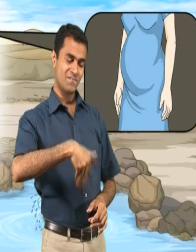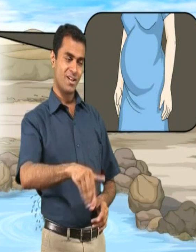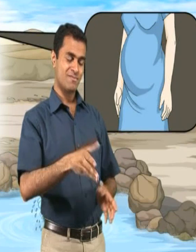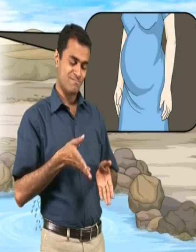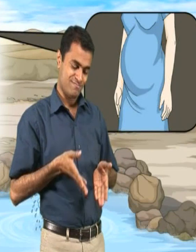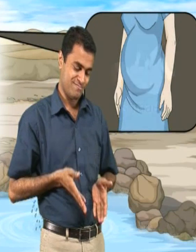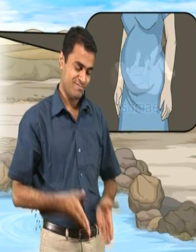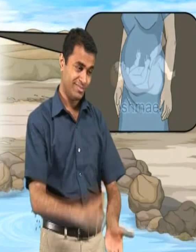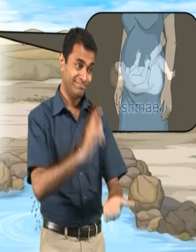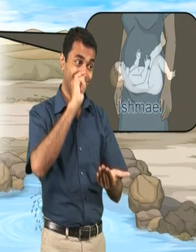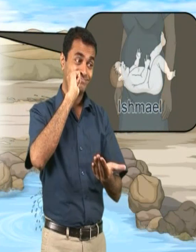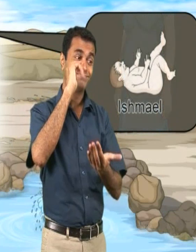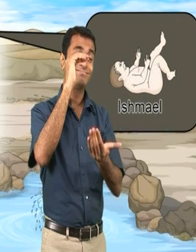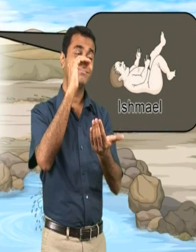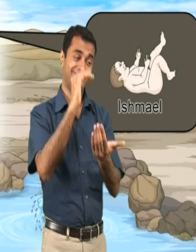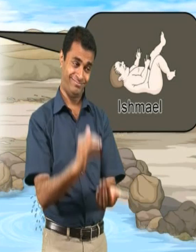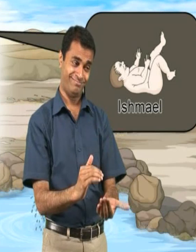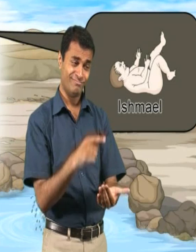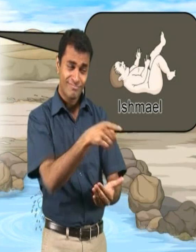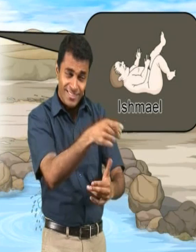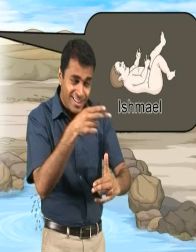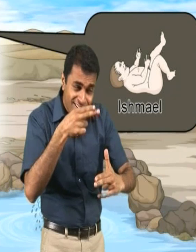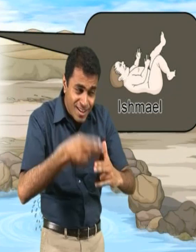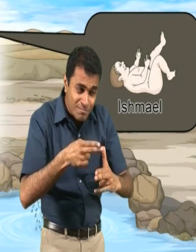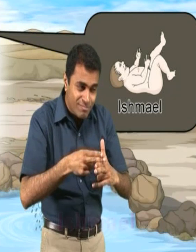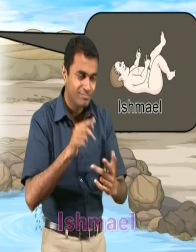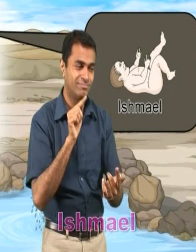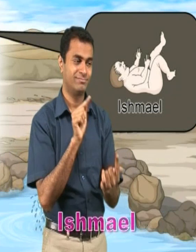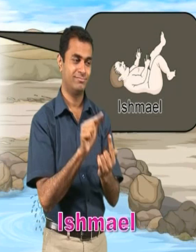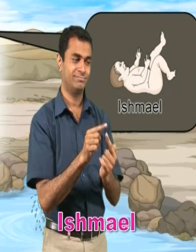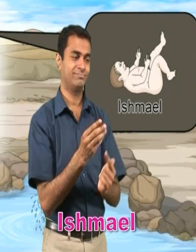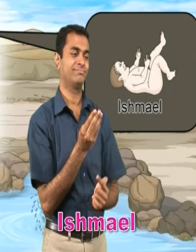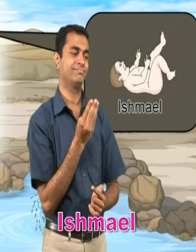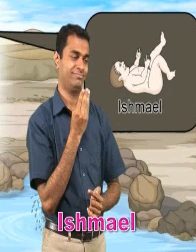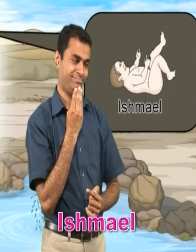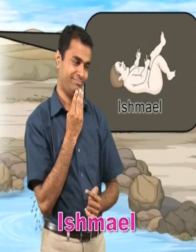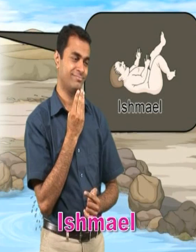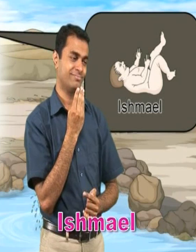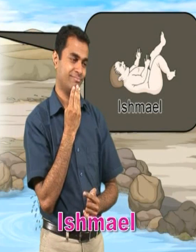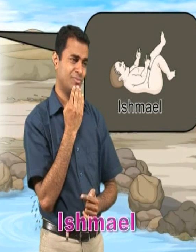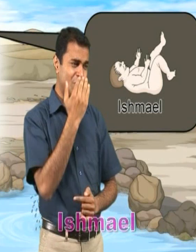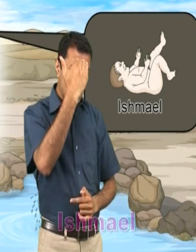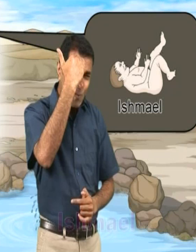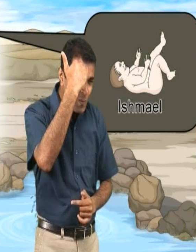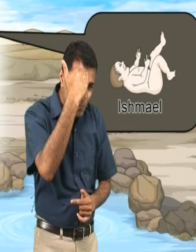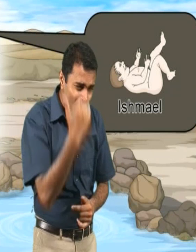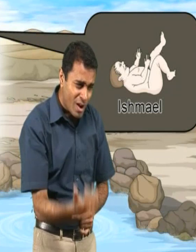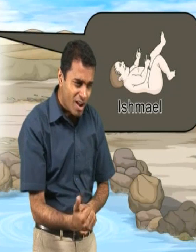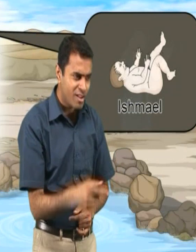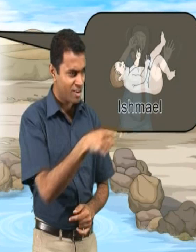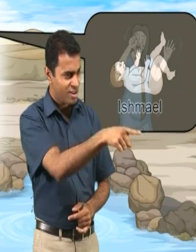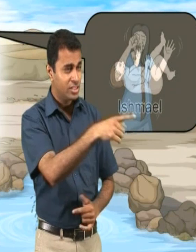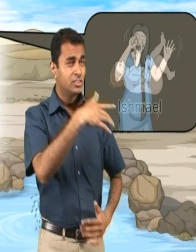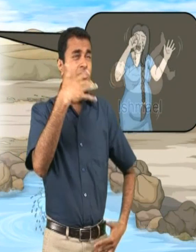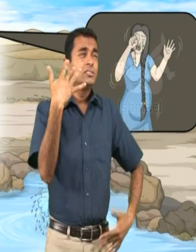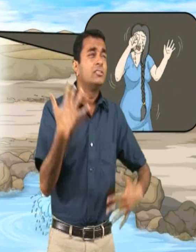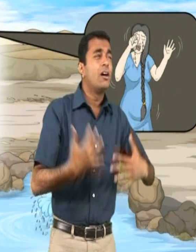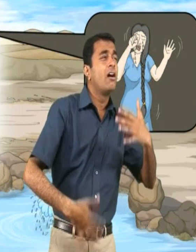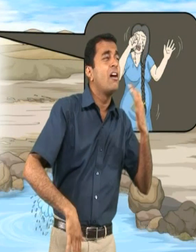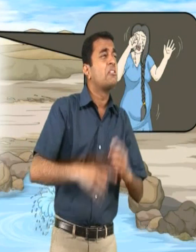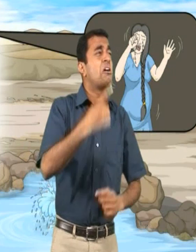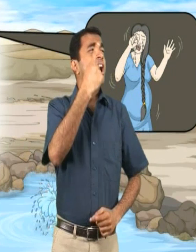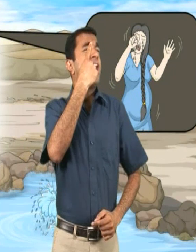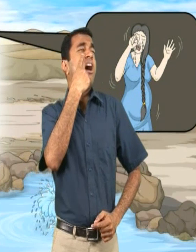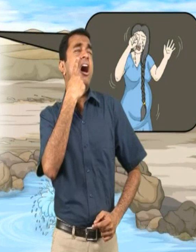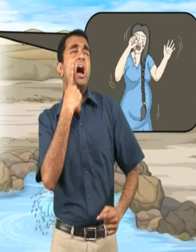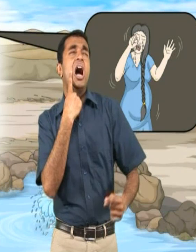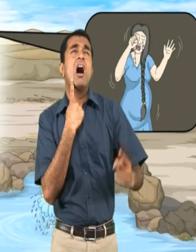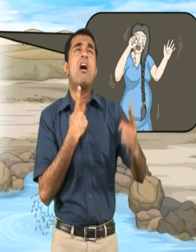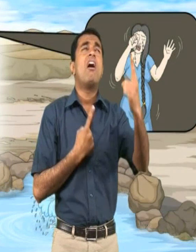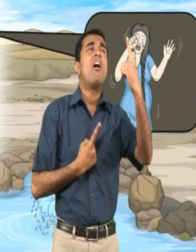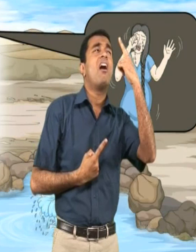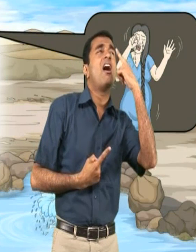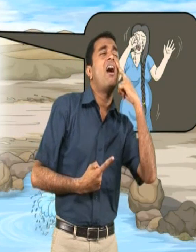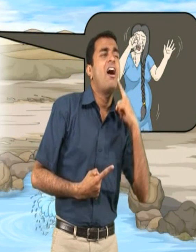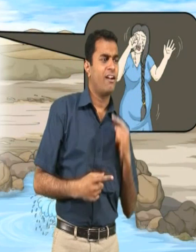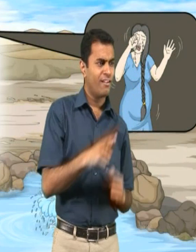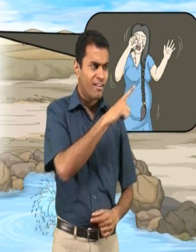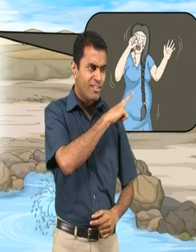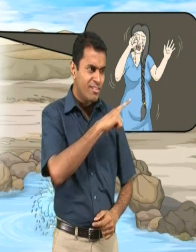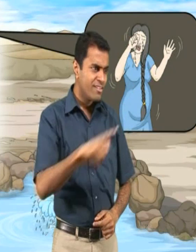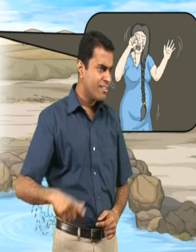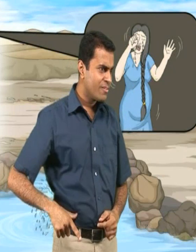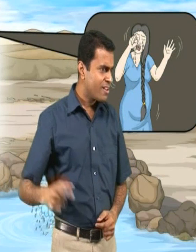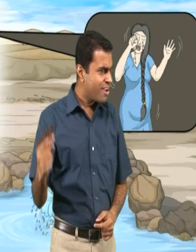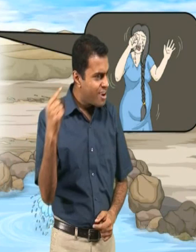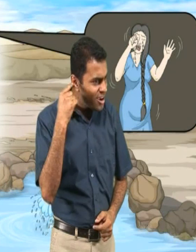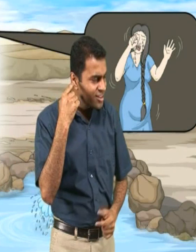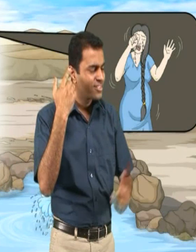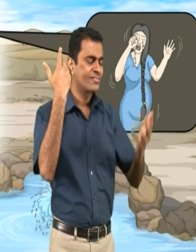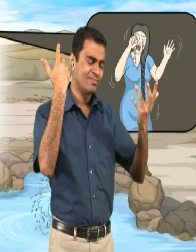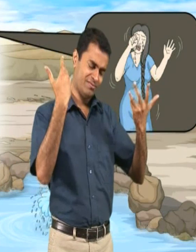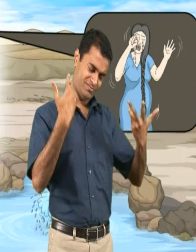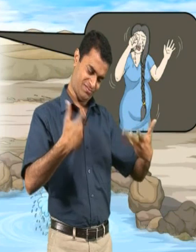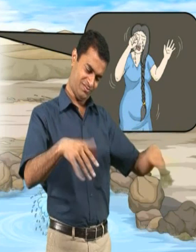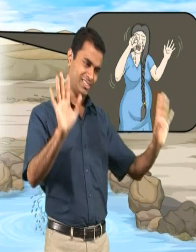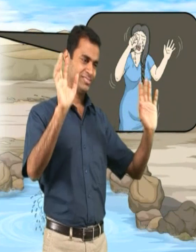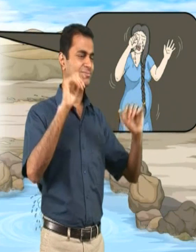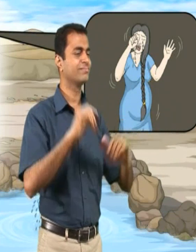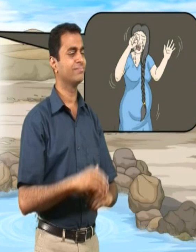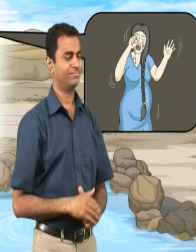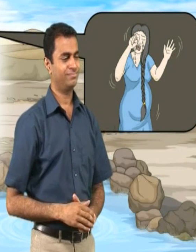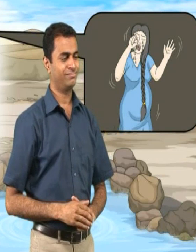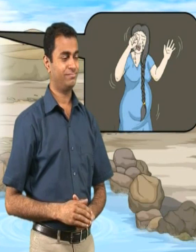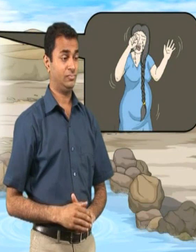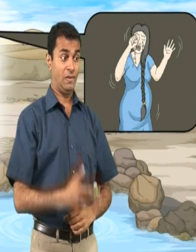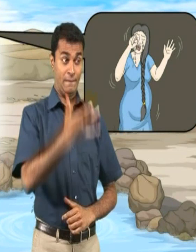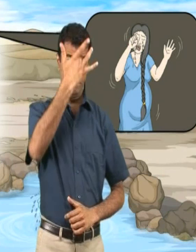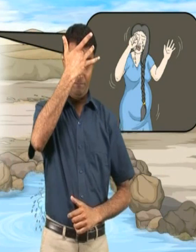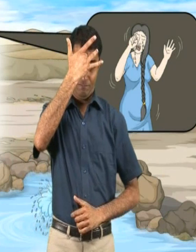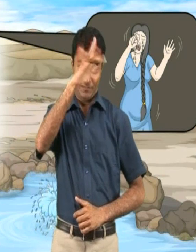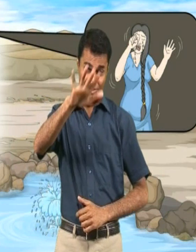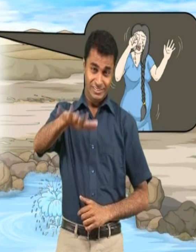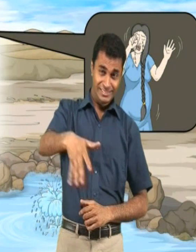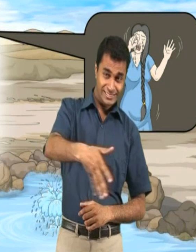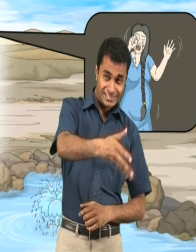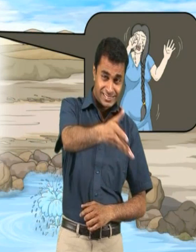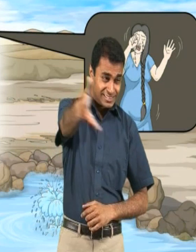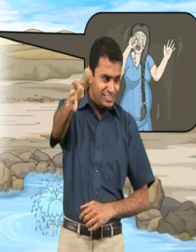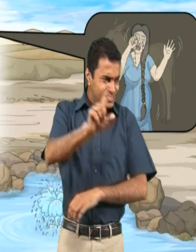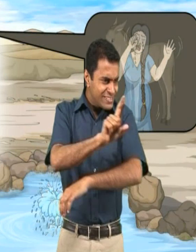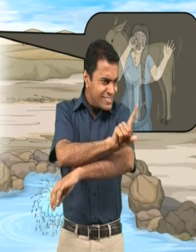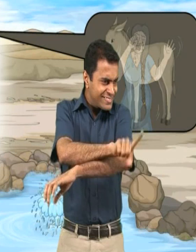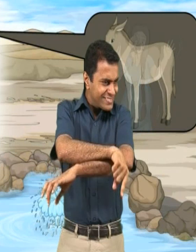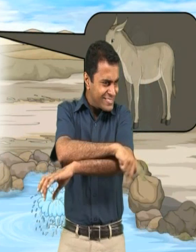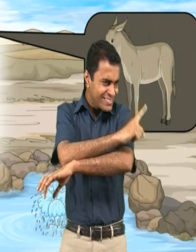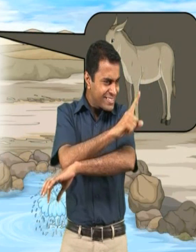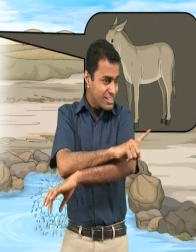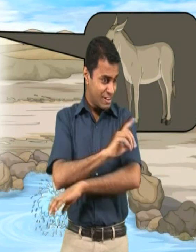And you shall name him Ishmael, for the LORD has heard your cry of affliction.